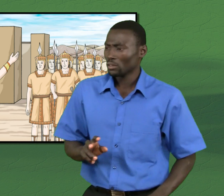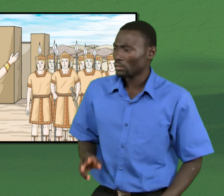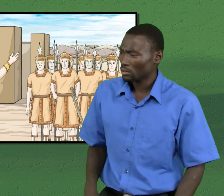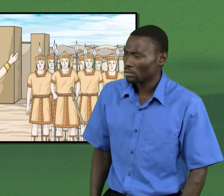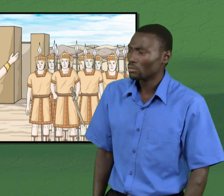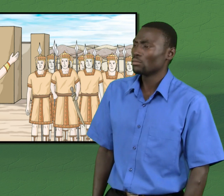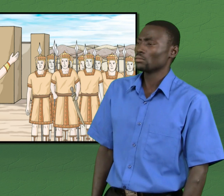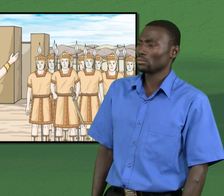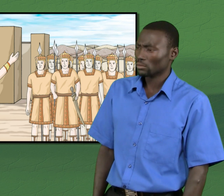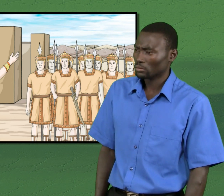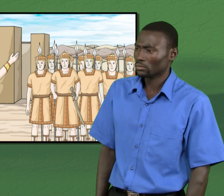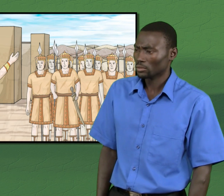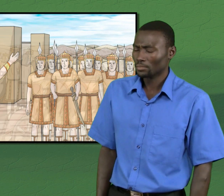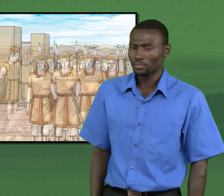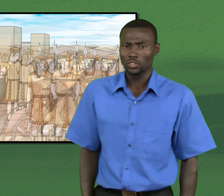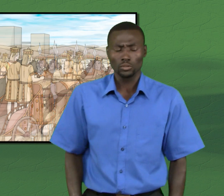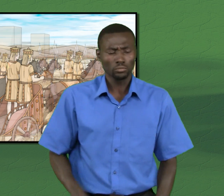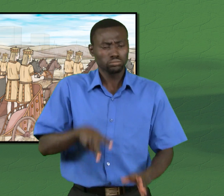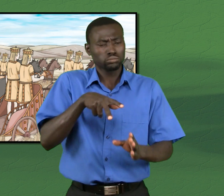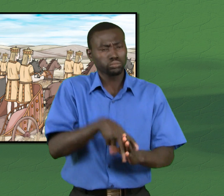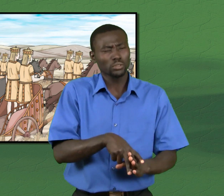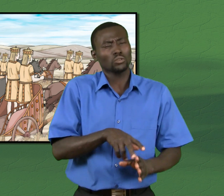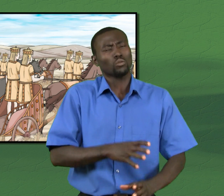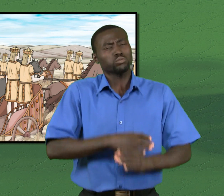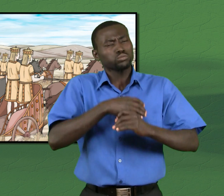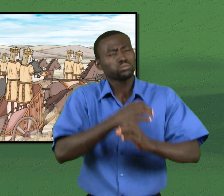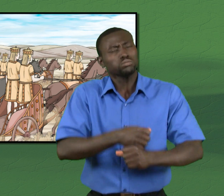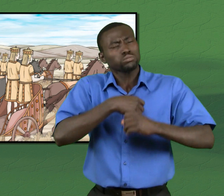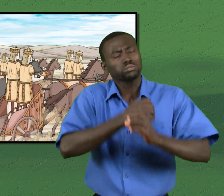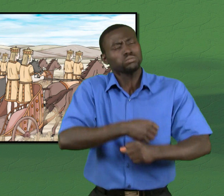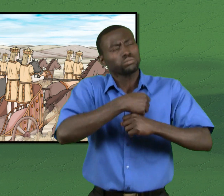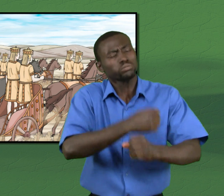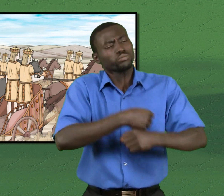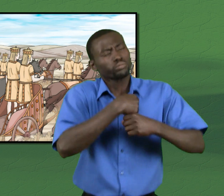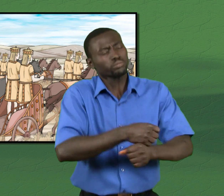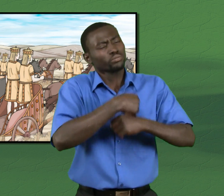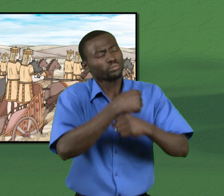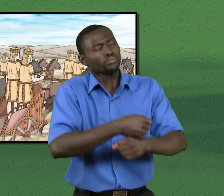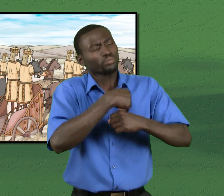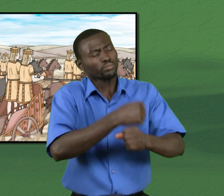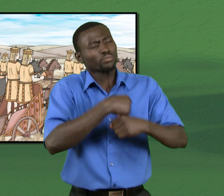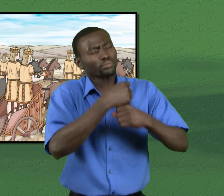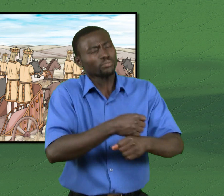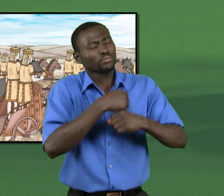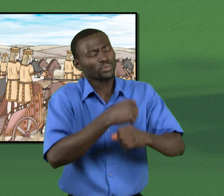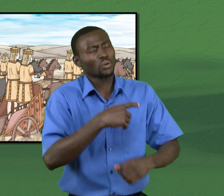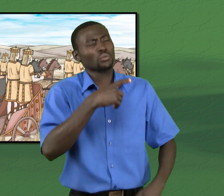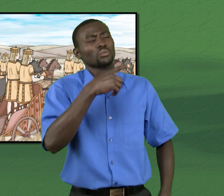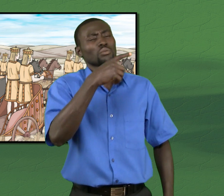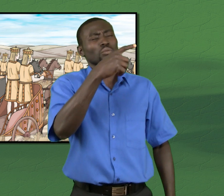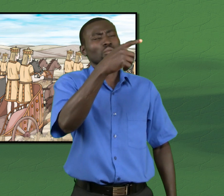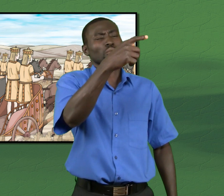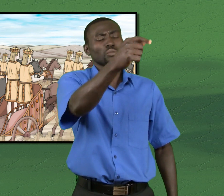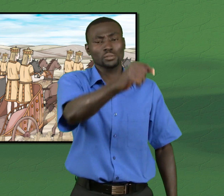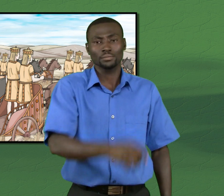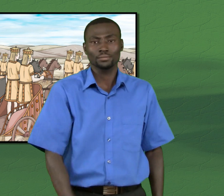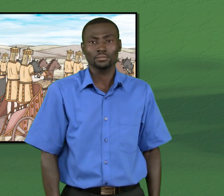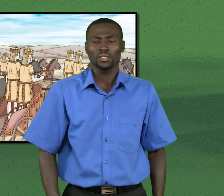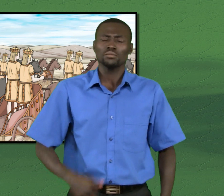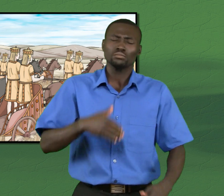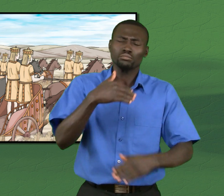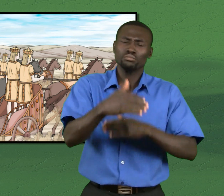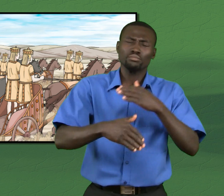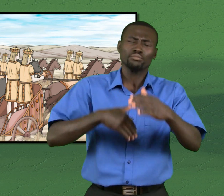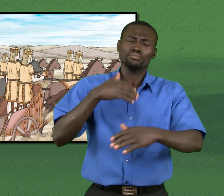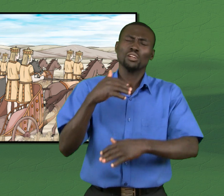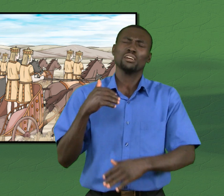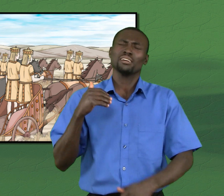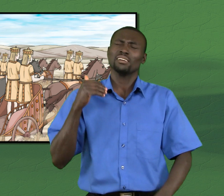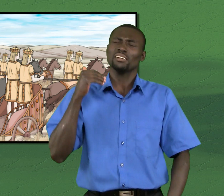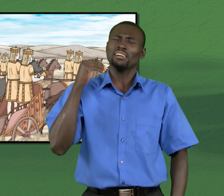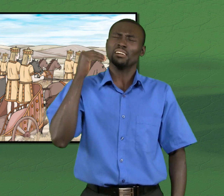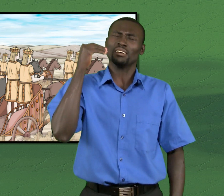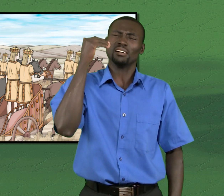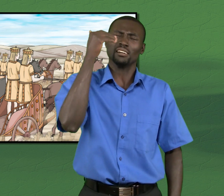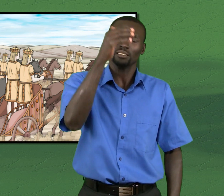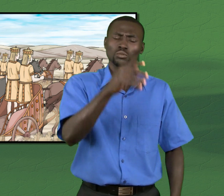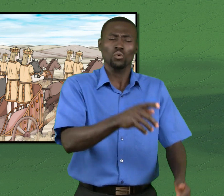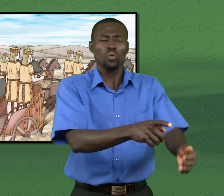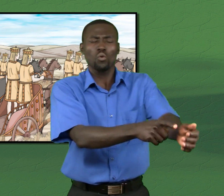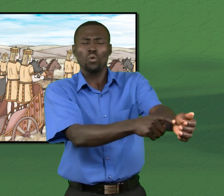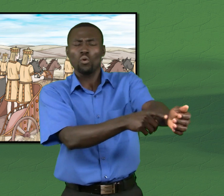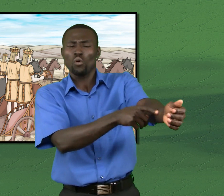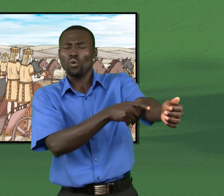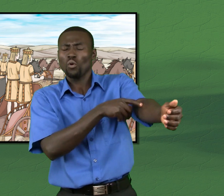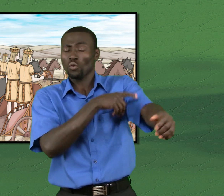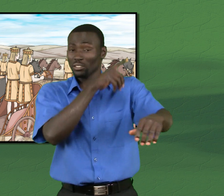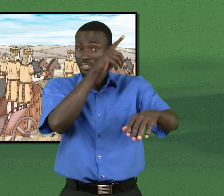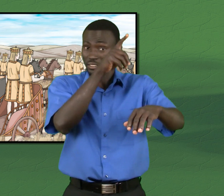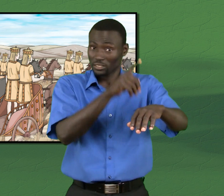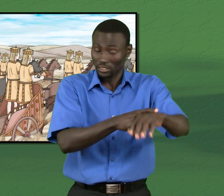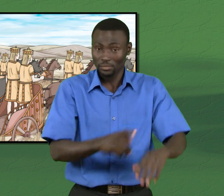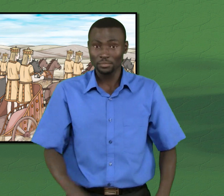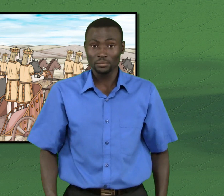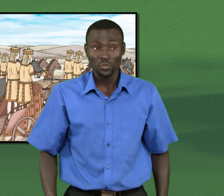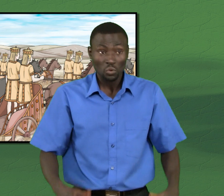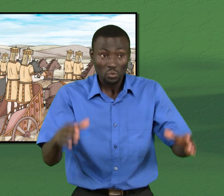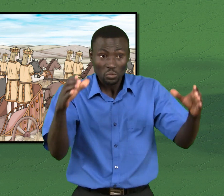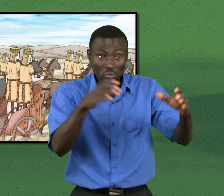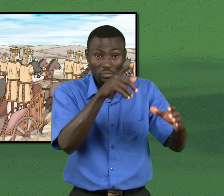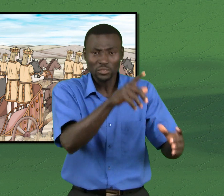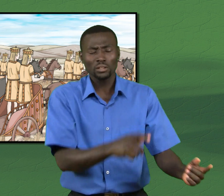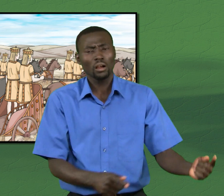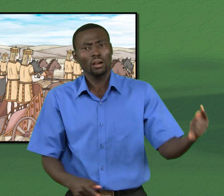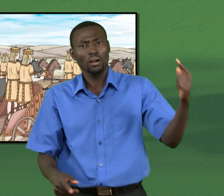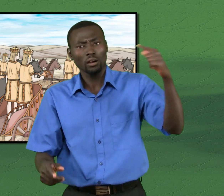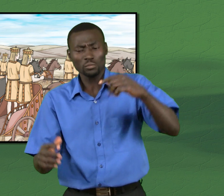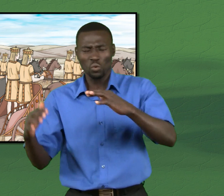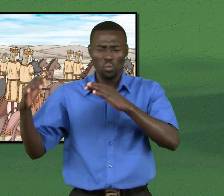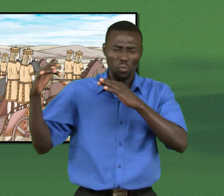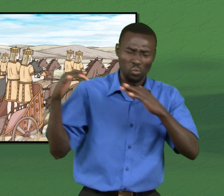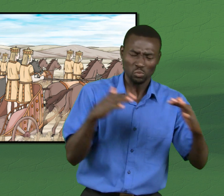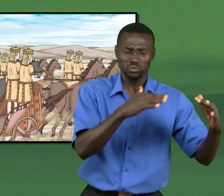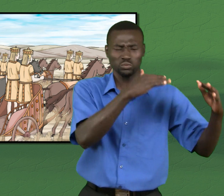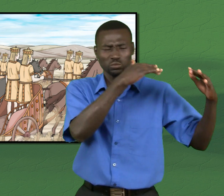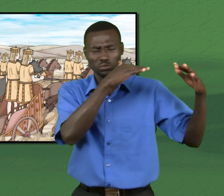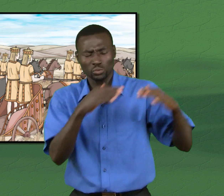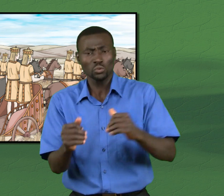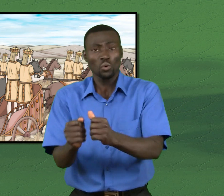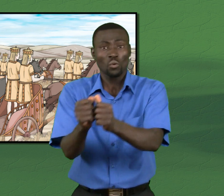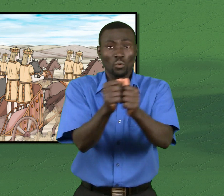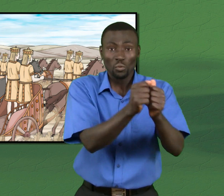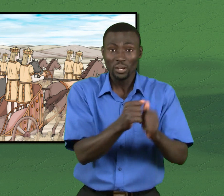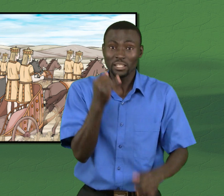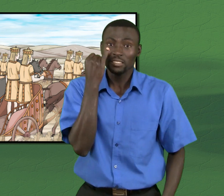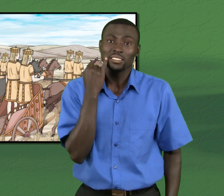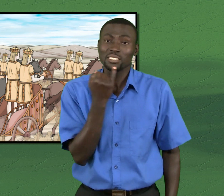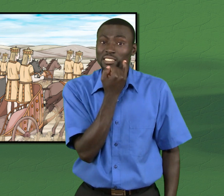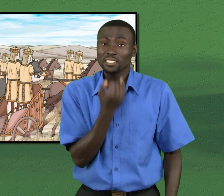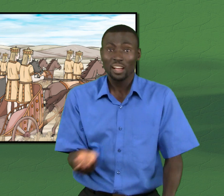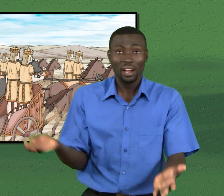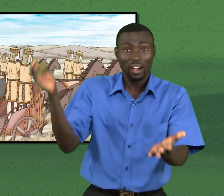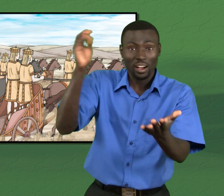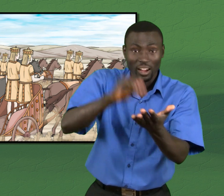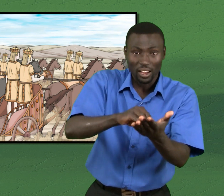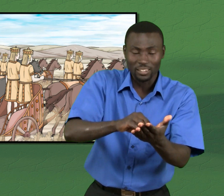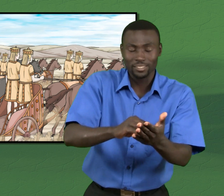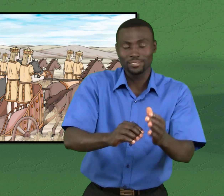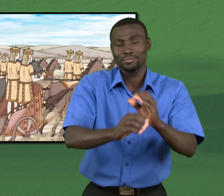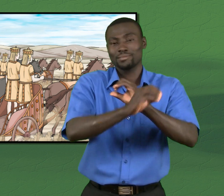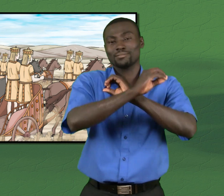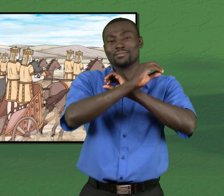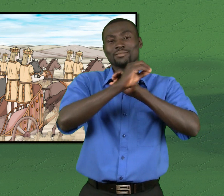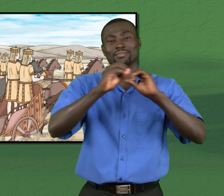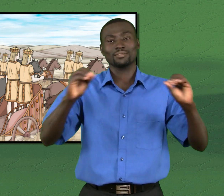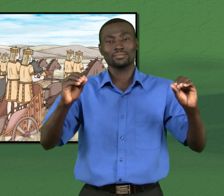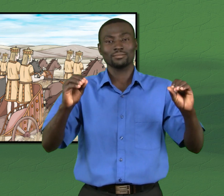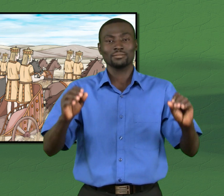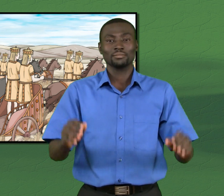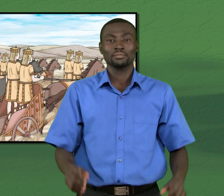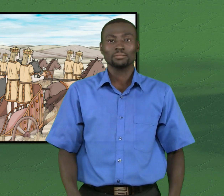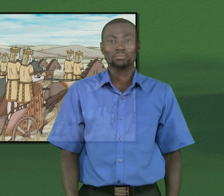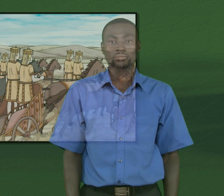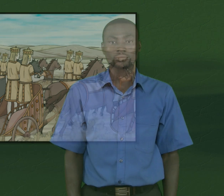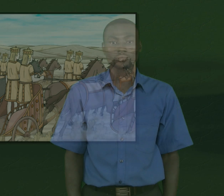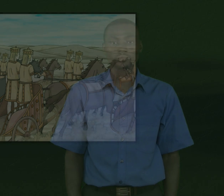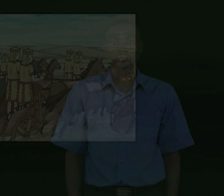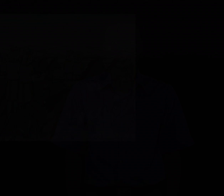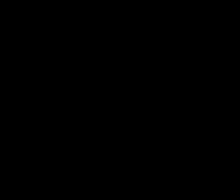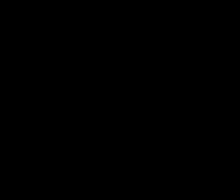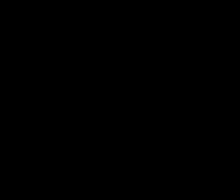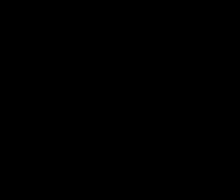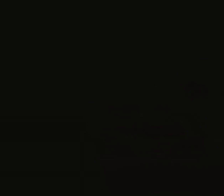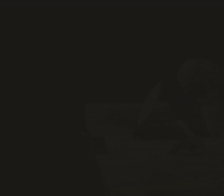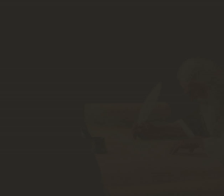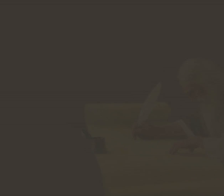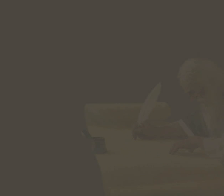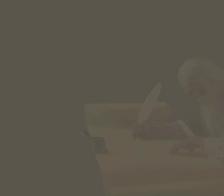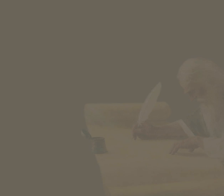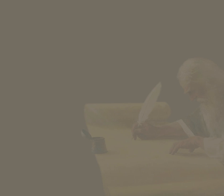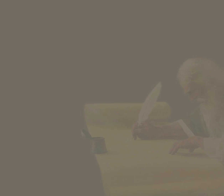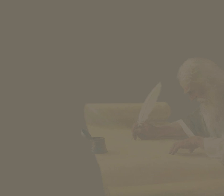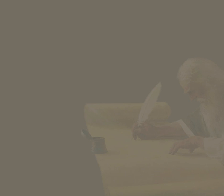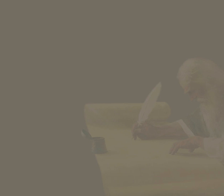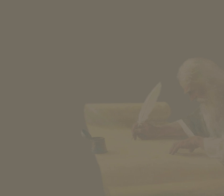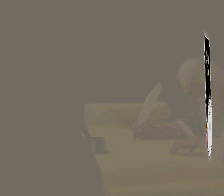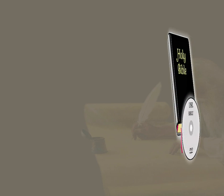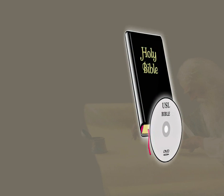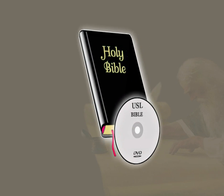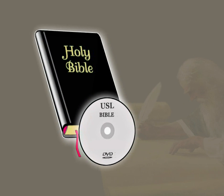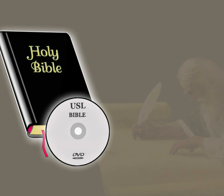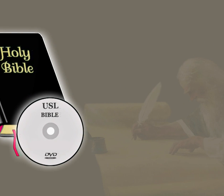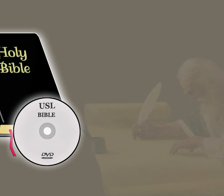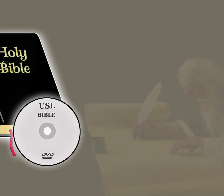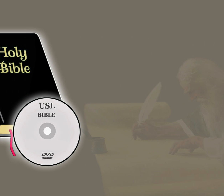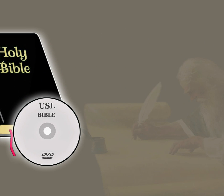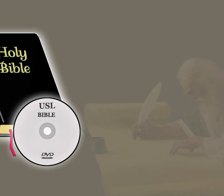And the Aramean raiders did not come into the land of Israel again.